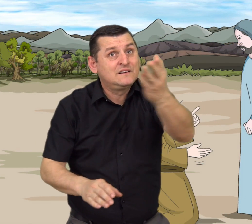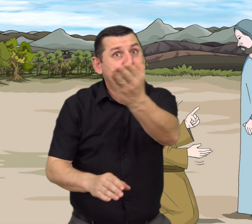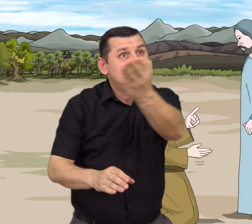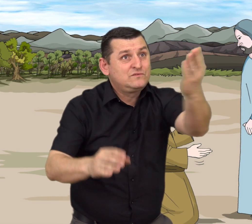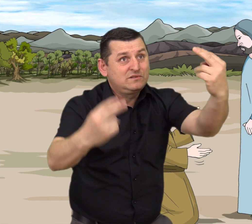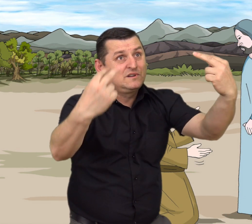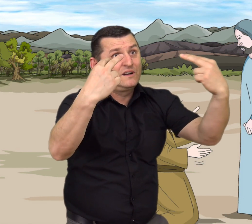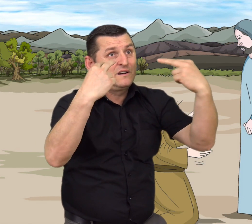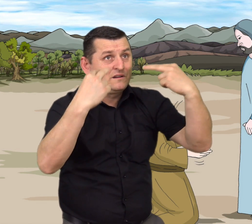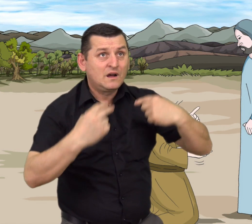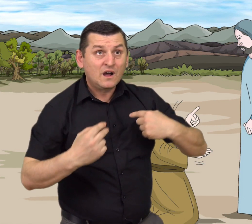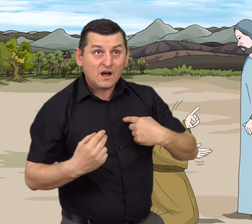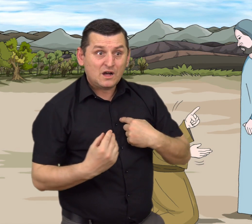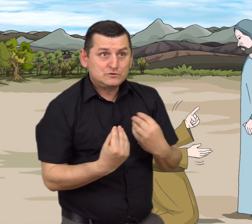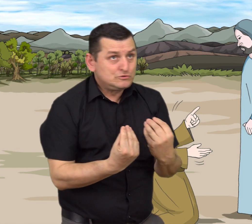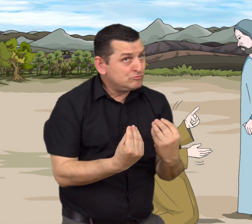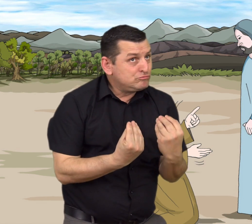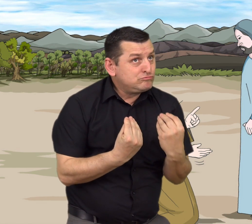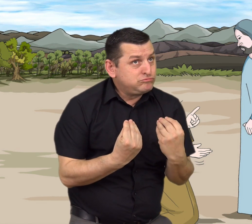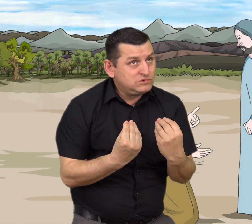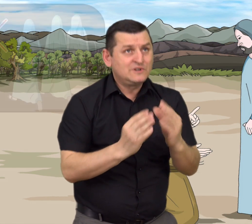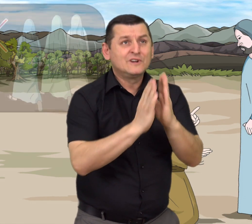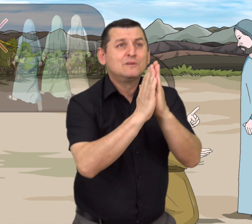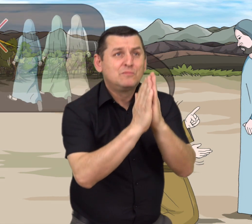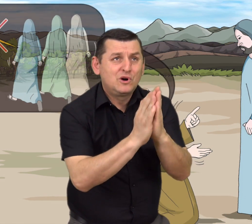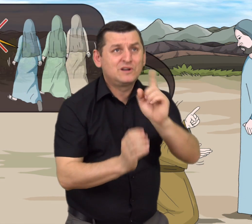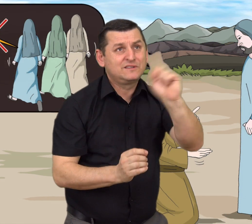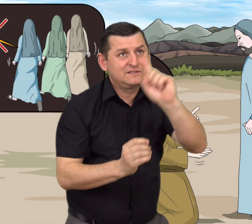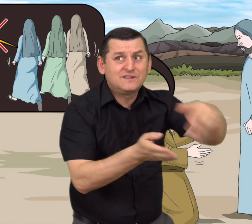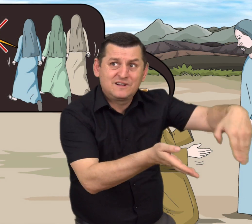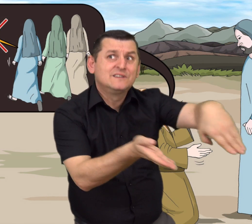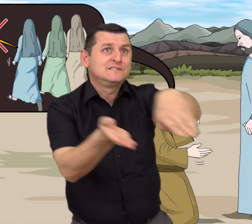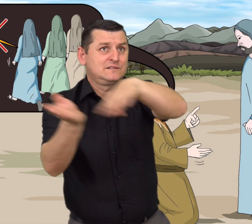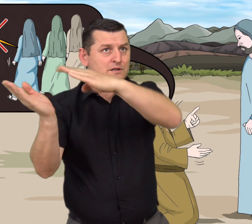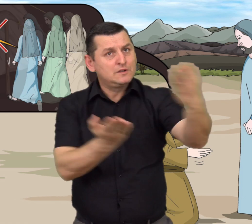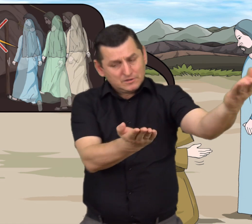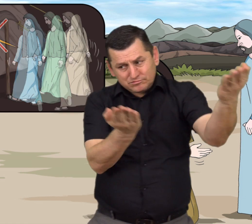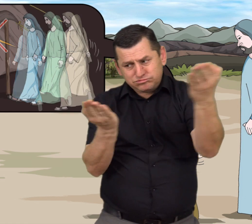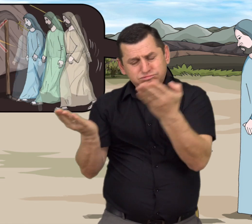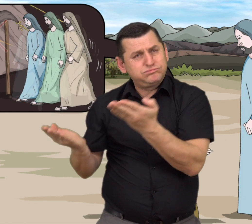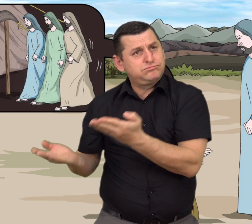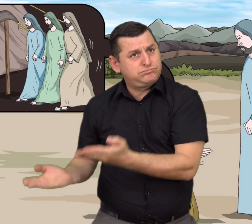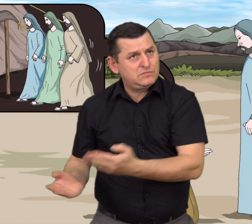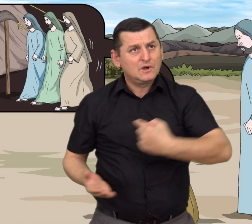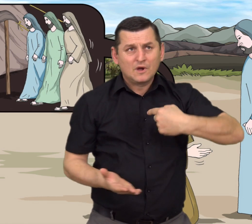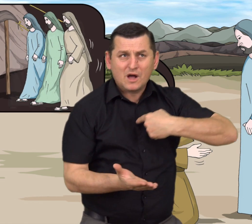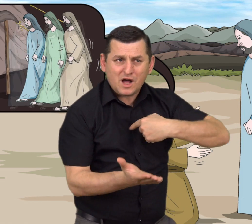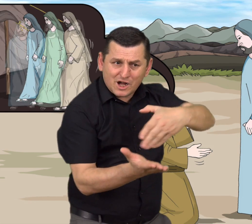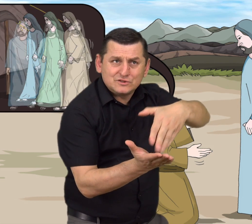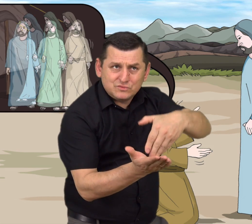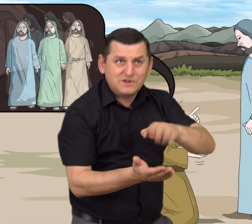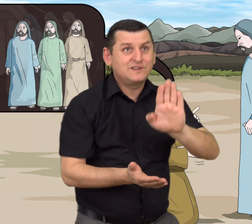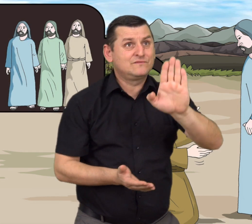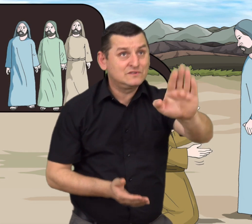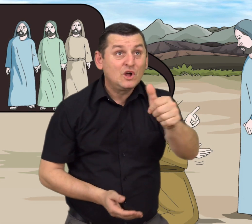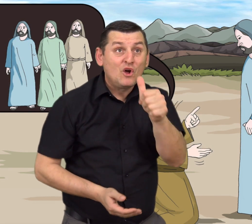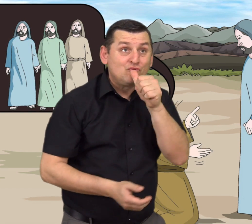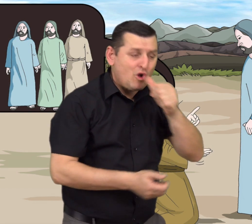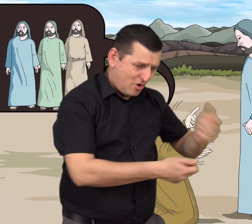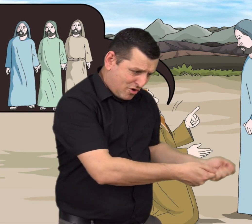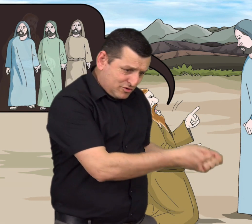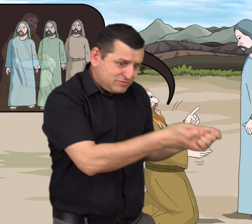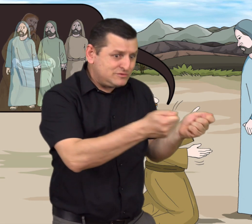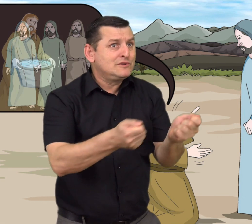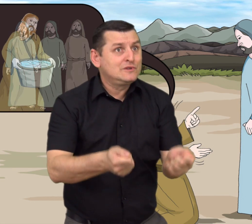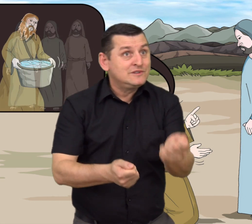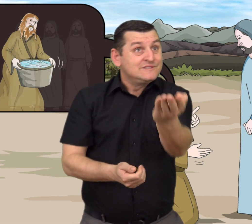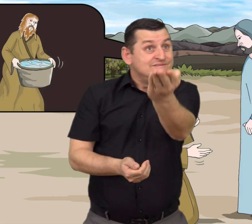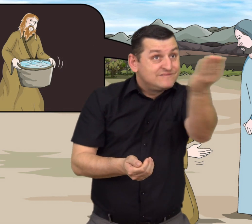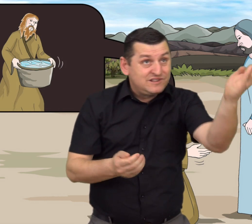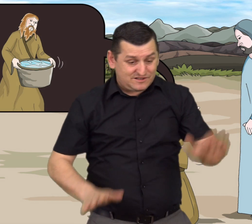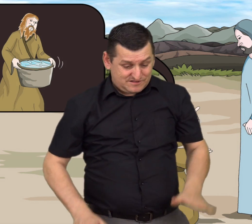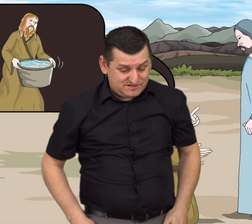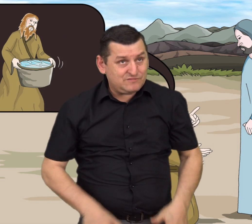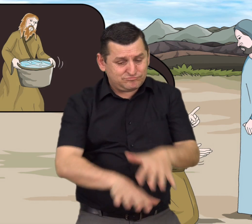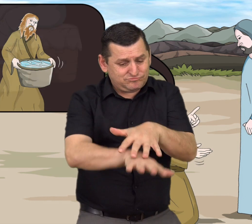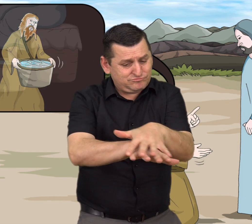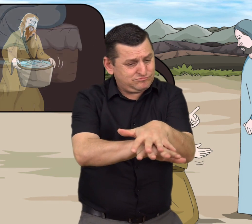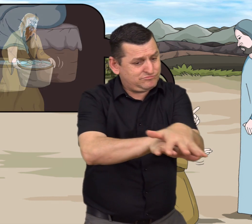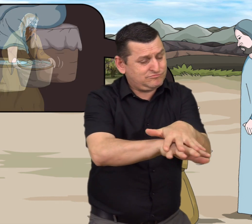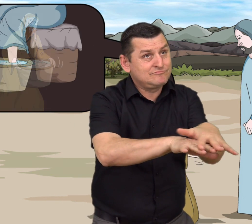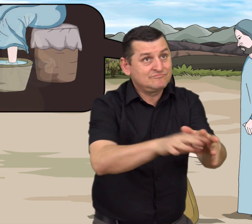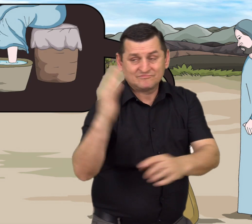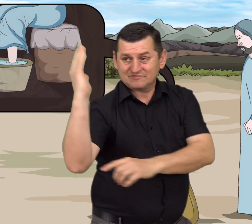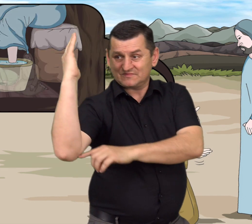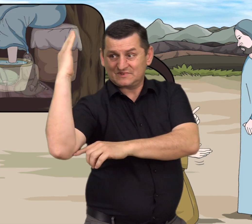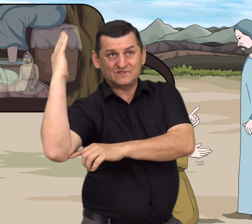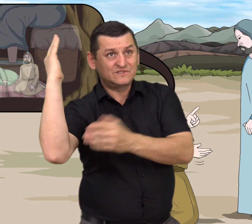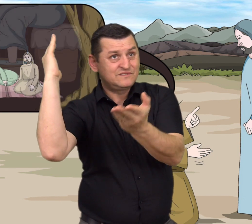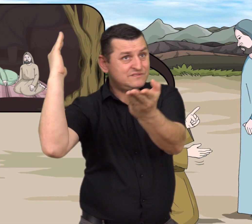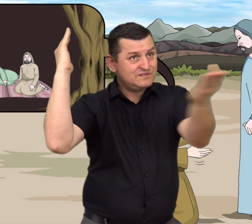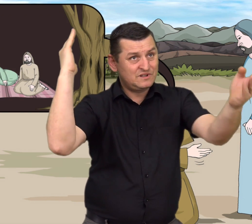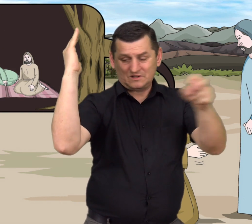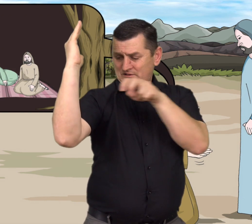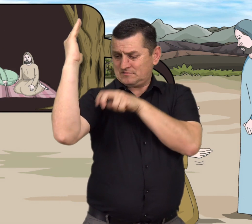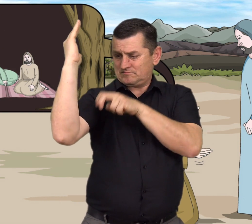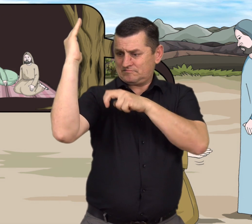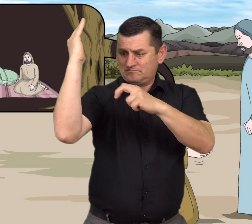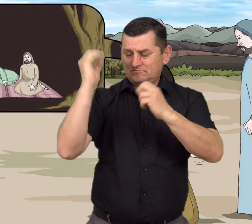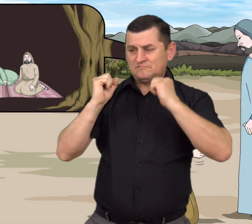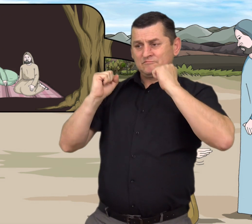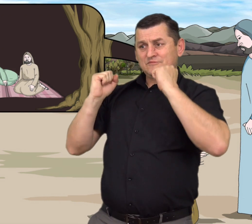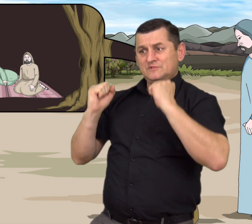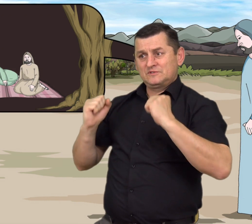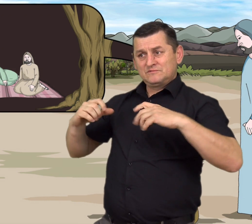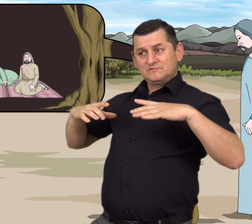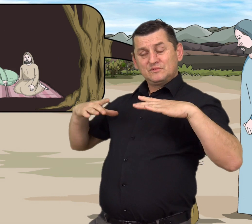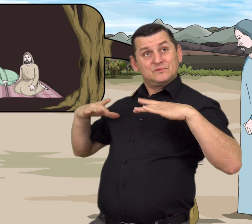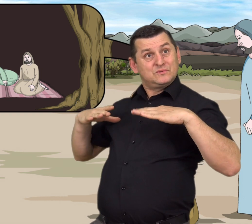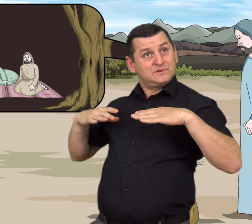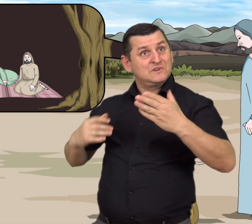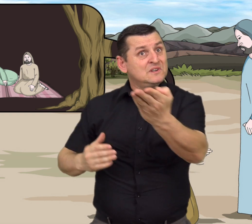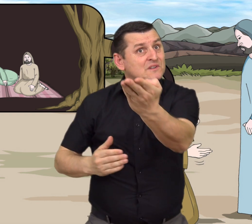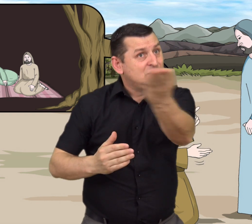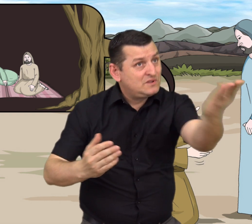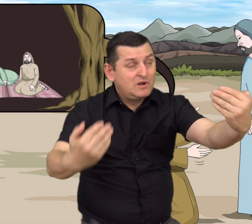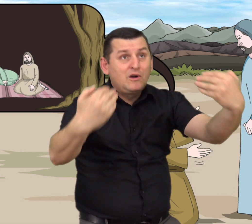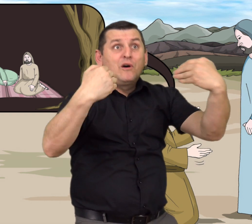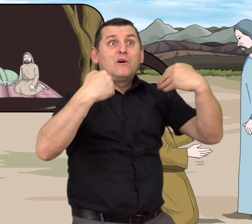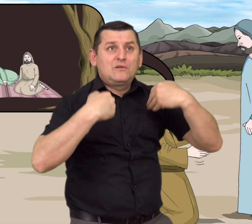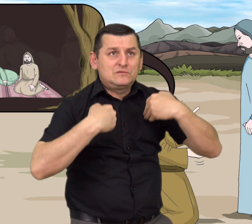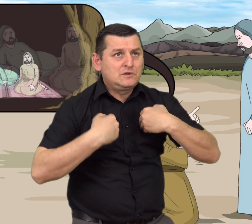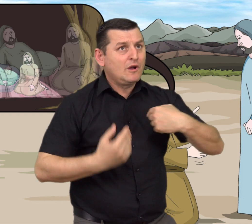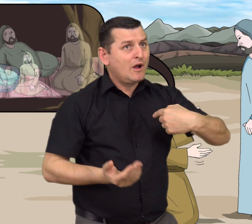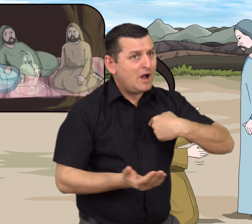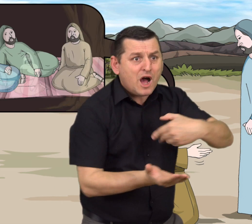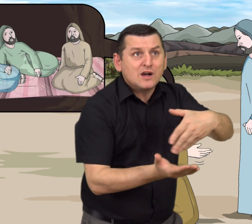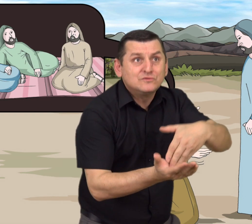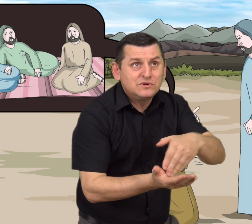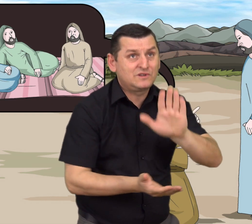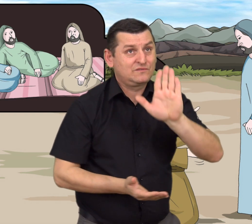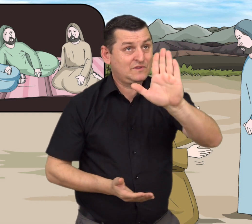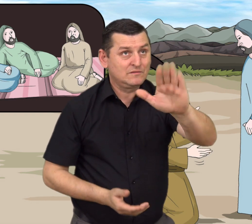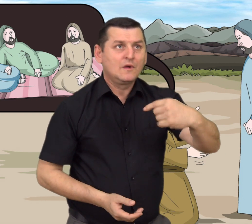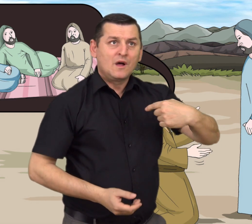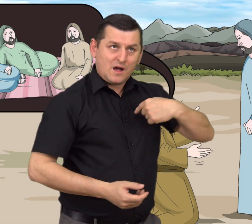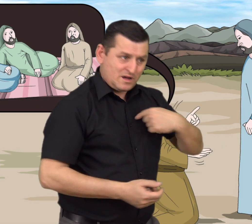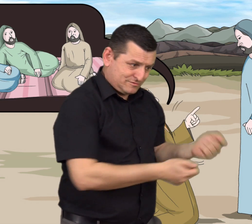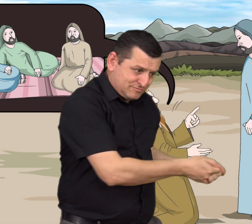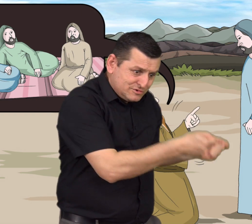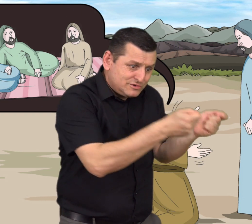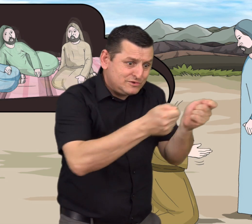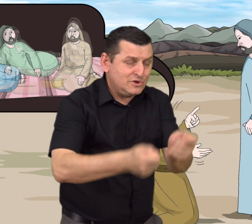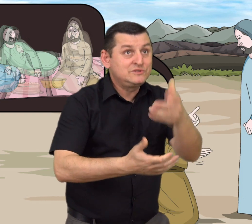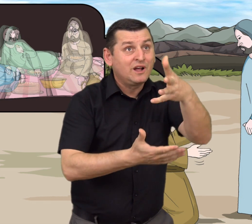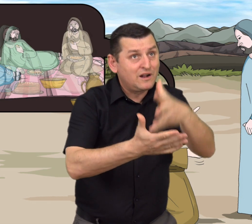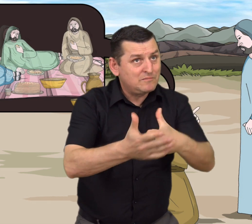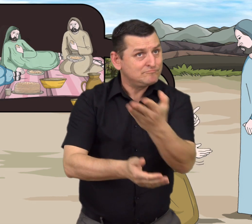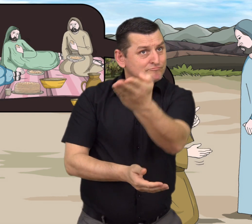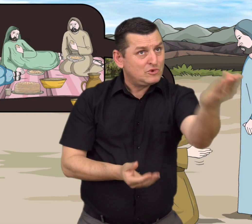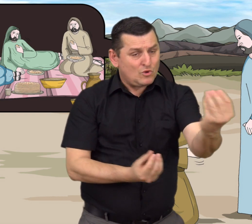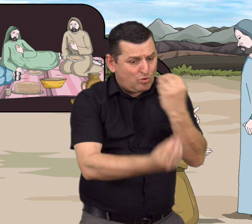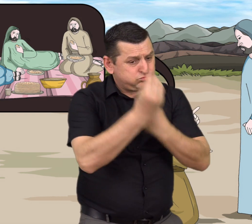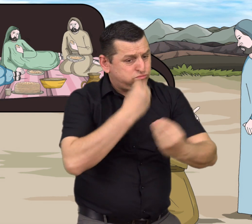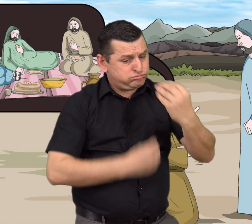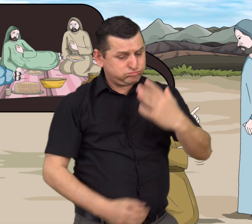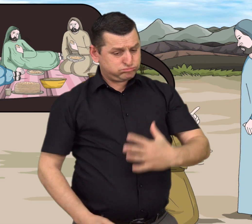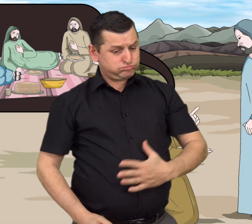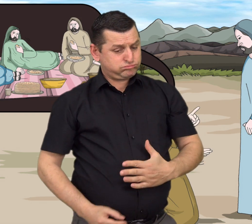“My lord,” said Abraham, “if I have found favor in your sight, please do not pass your servant by. Let a little water be brought, that you may wash your feet and rest yourselves under the tree.